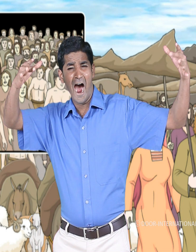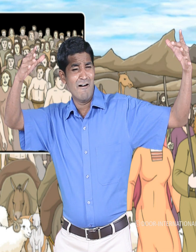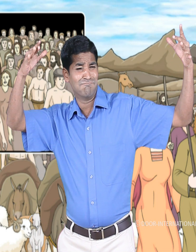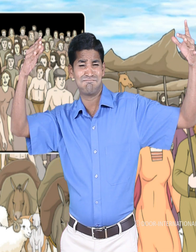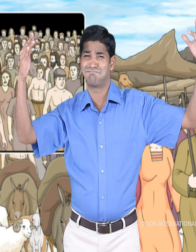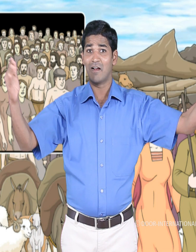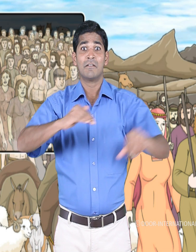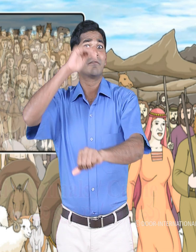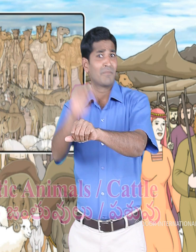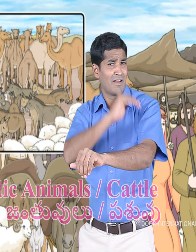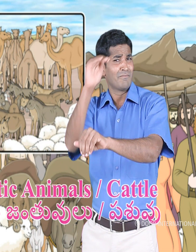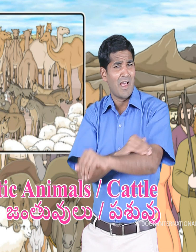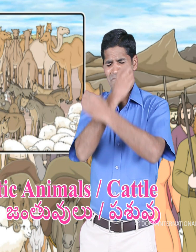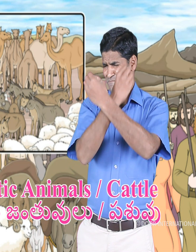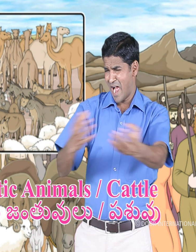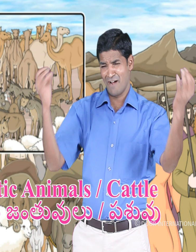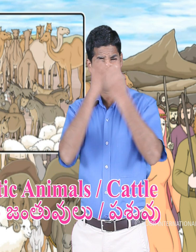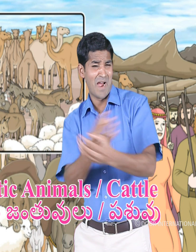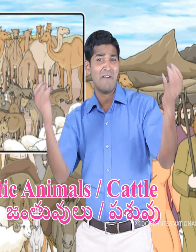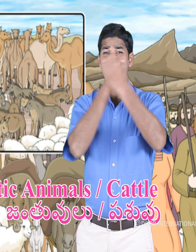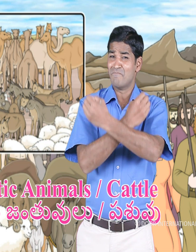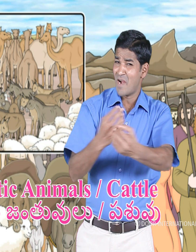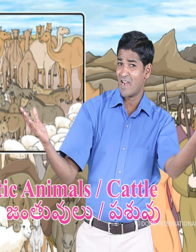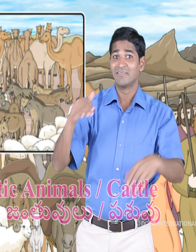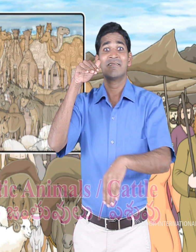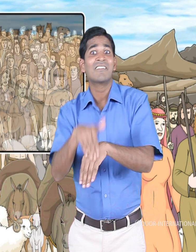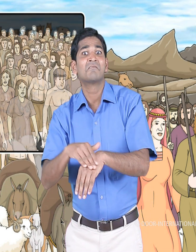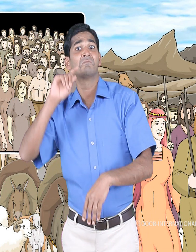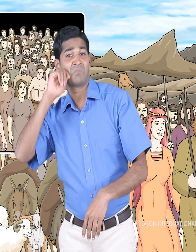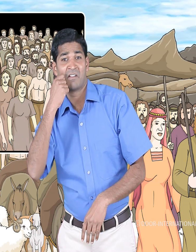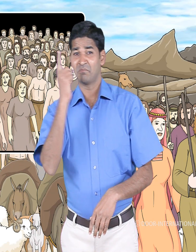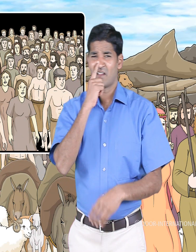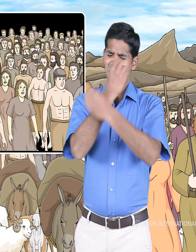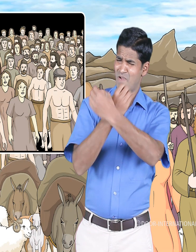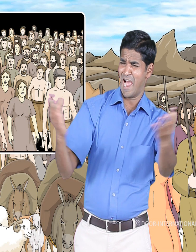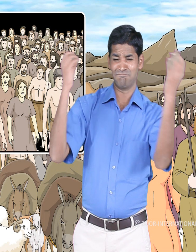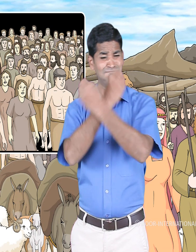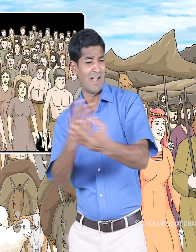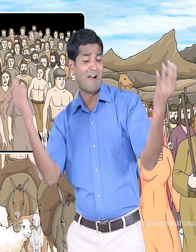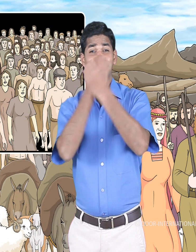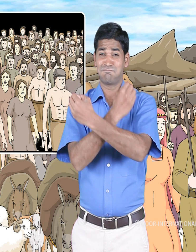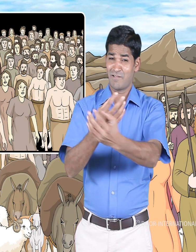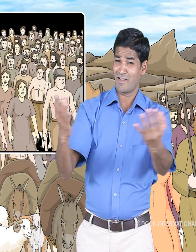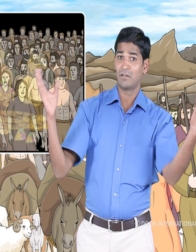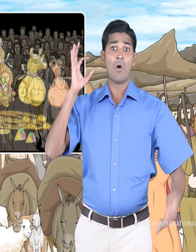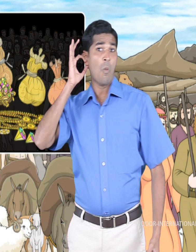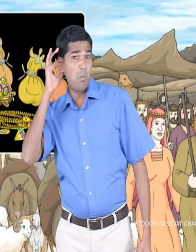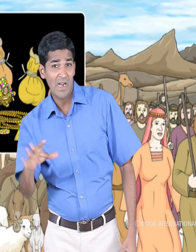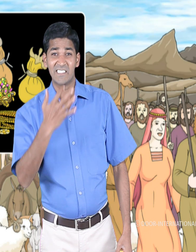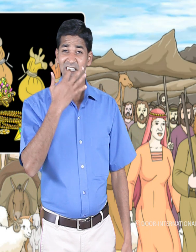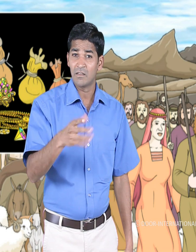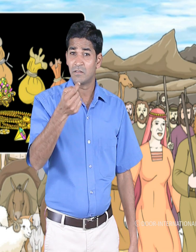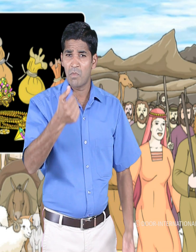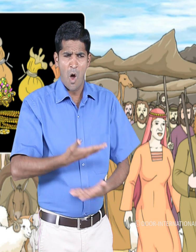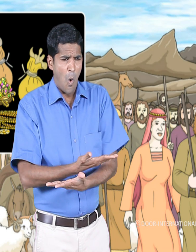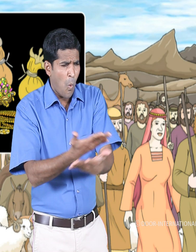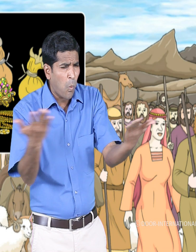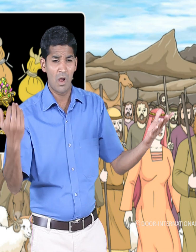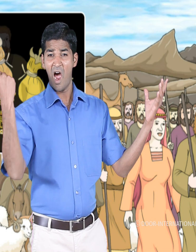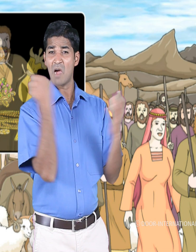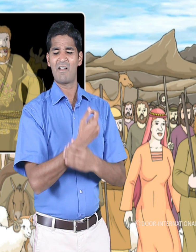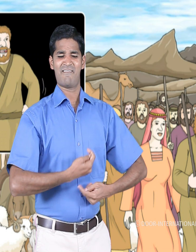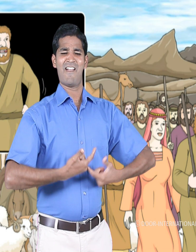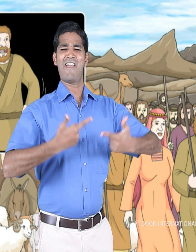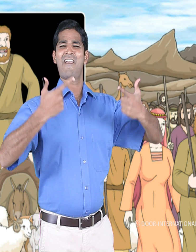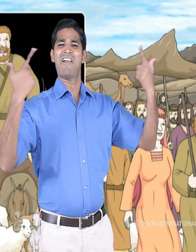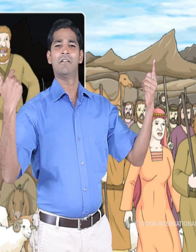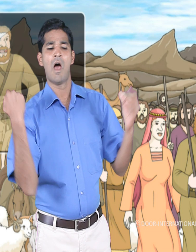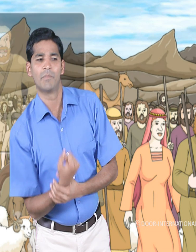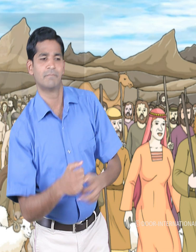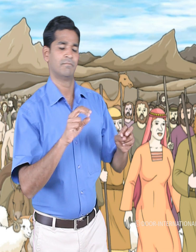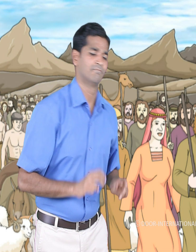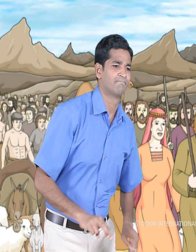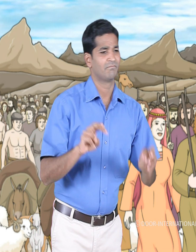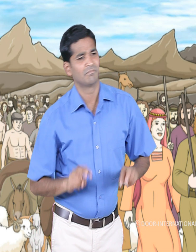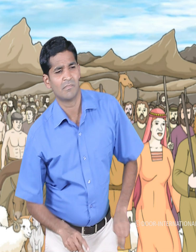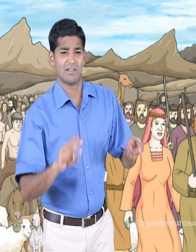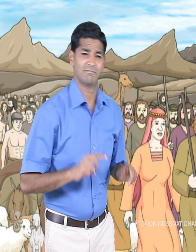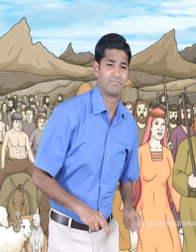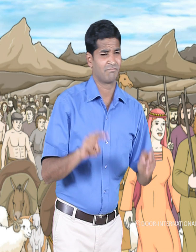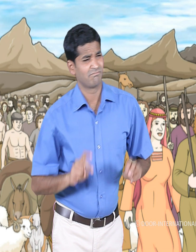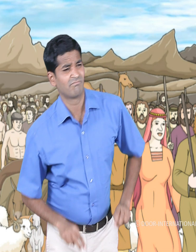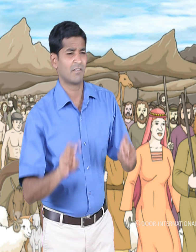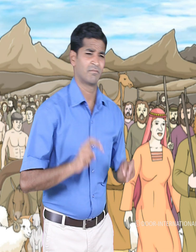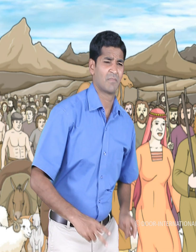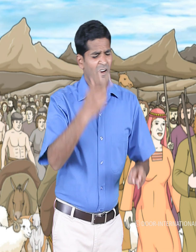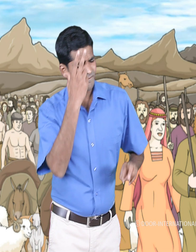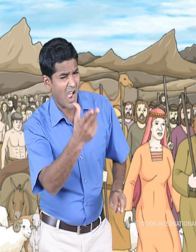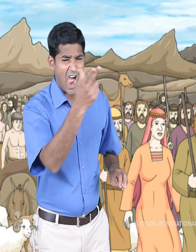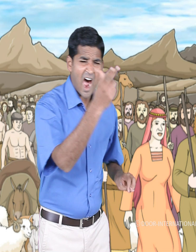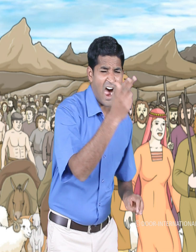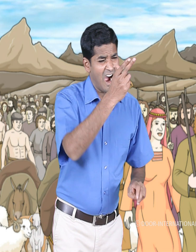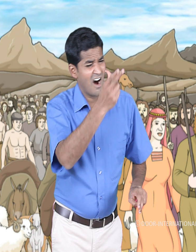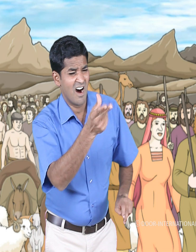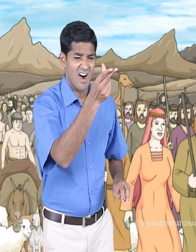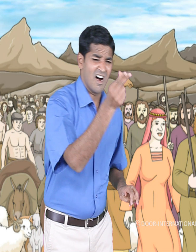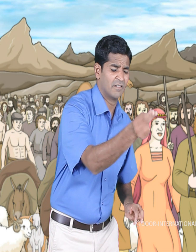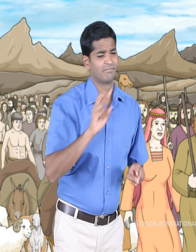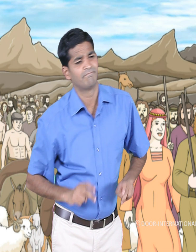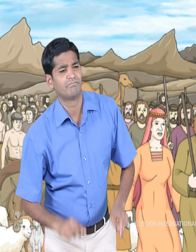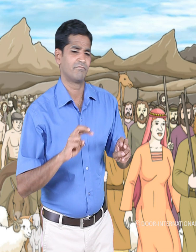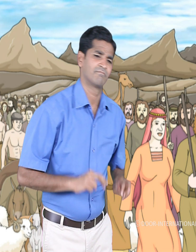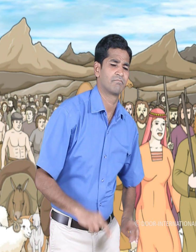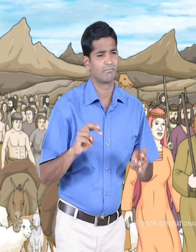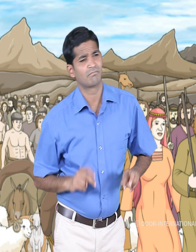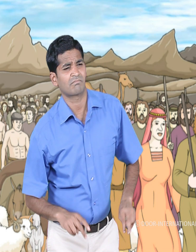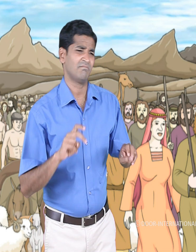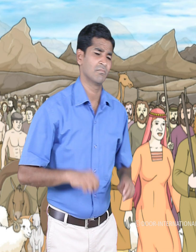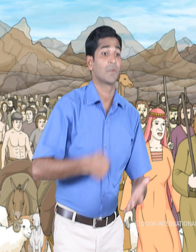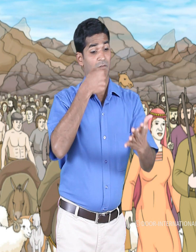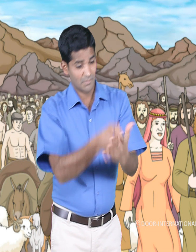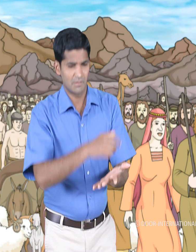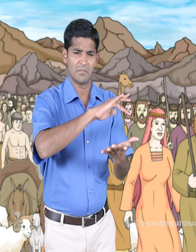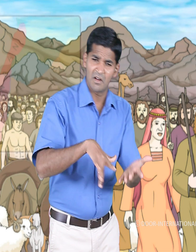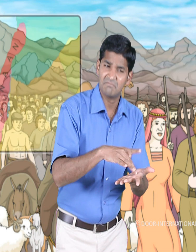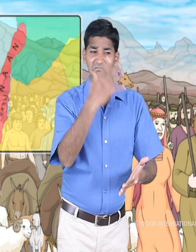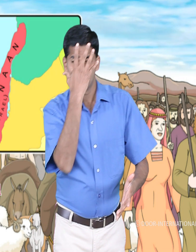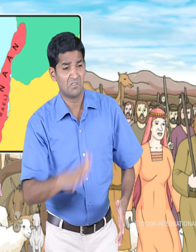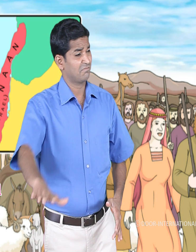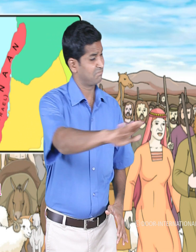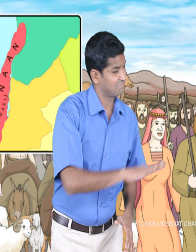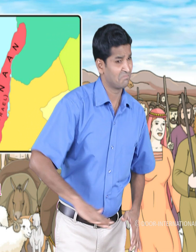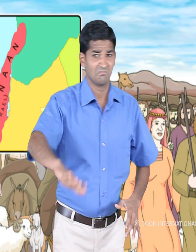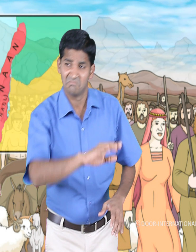And Abram had become extremely wealthy in livestock and silver and gold.